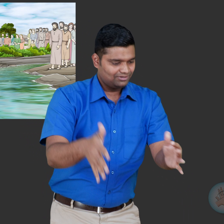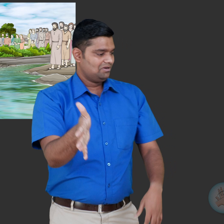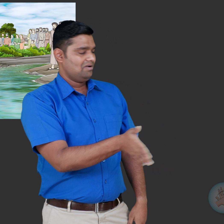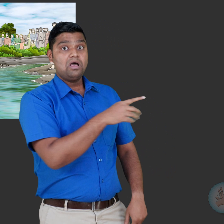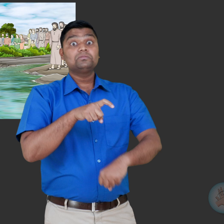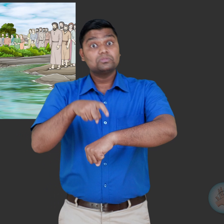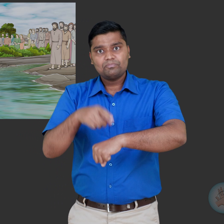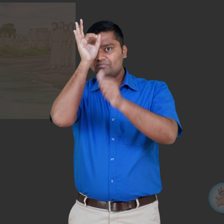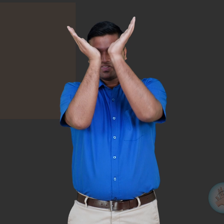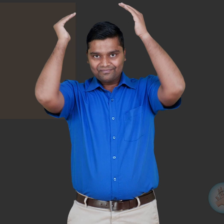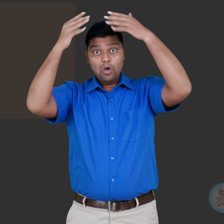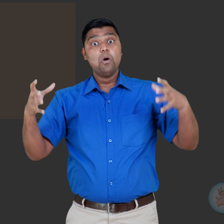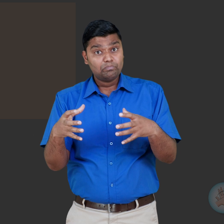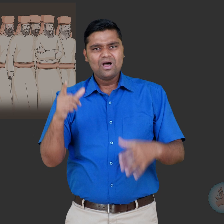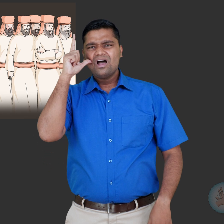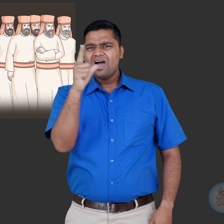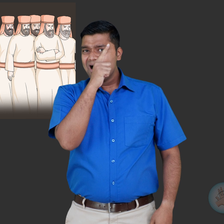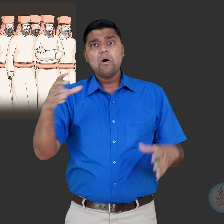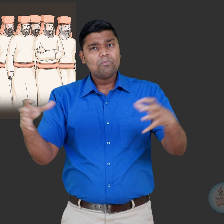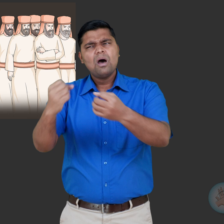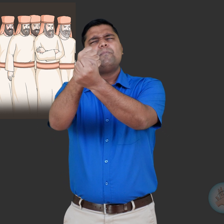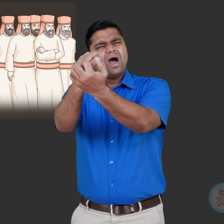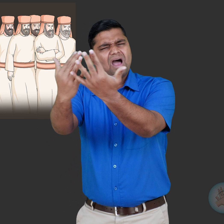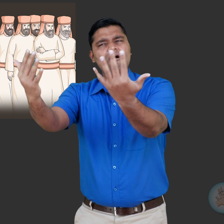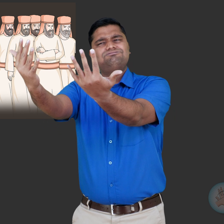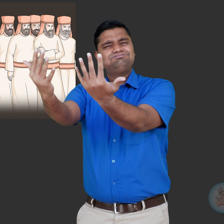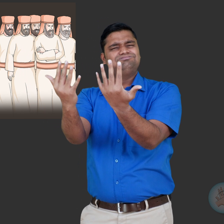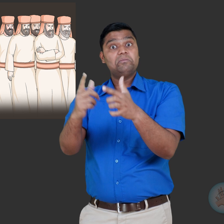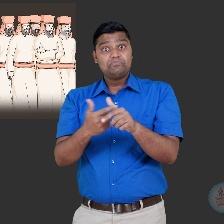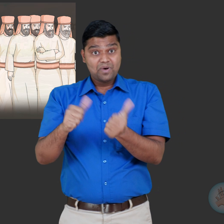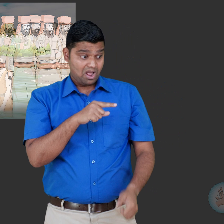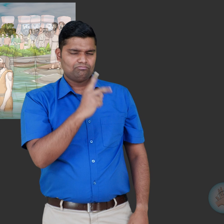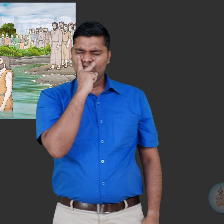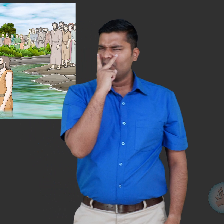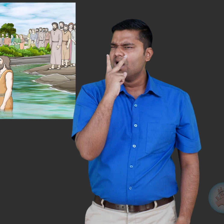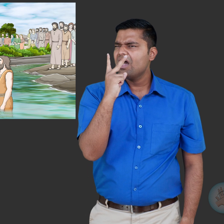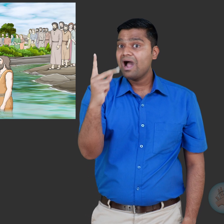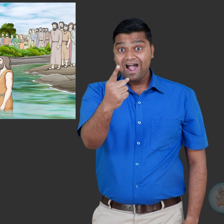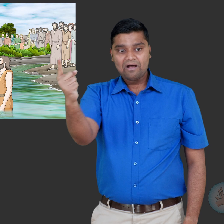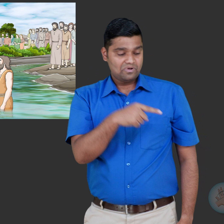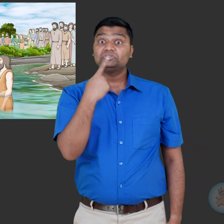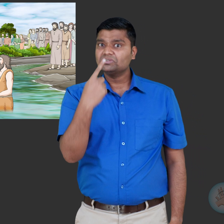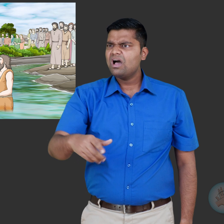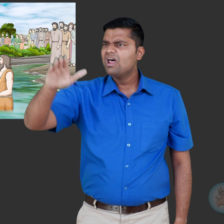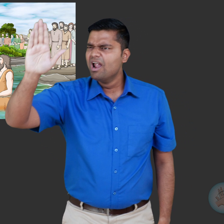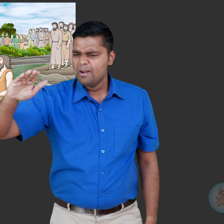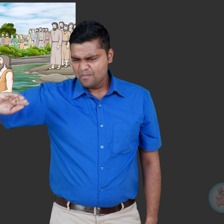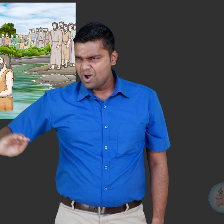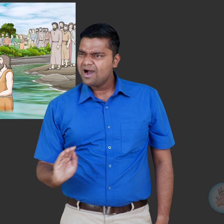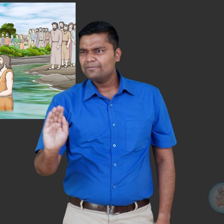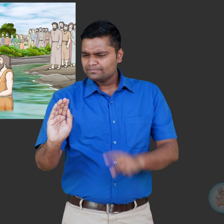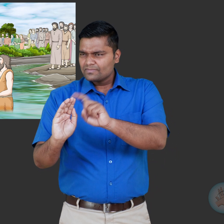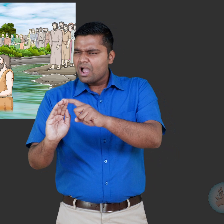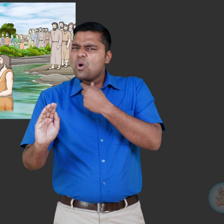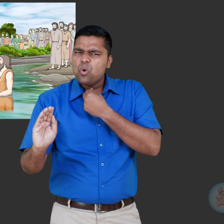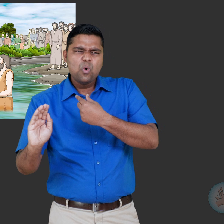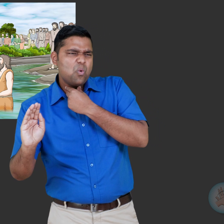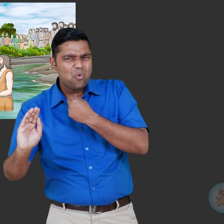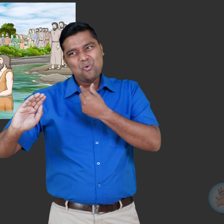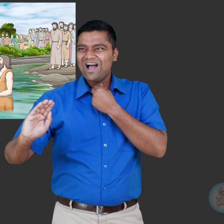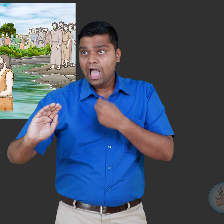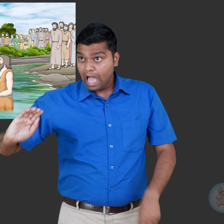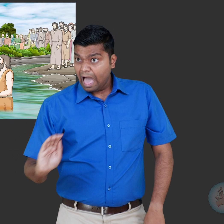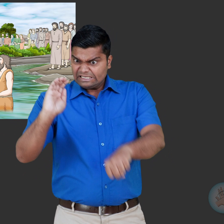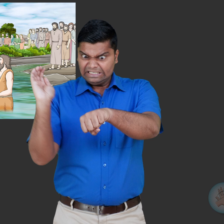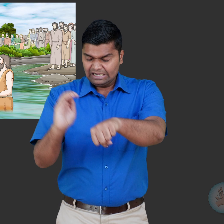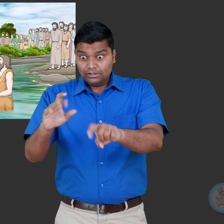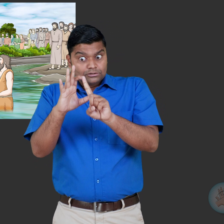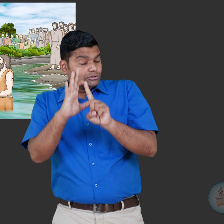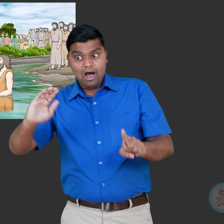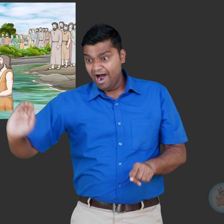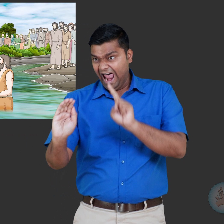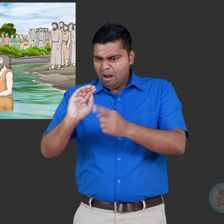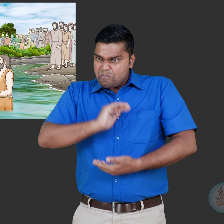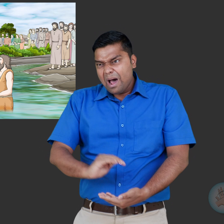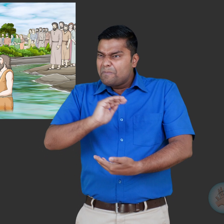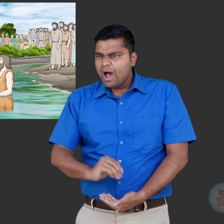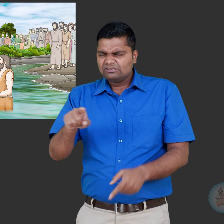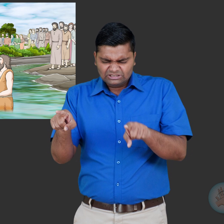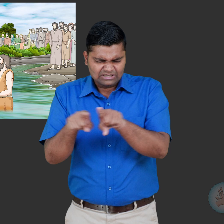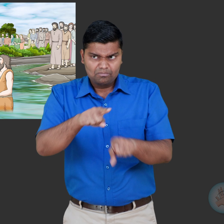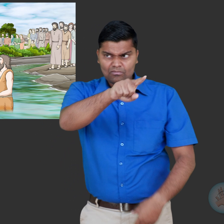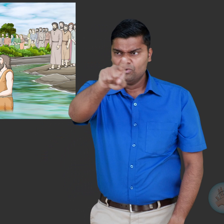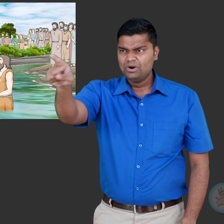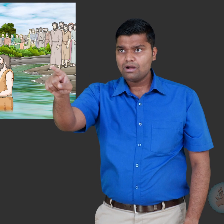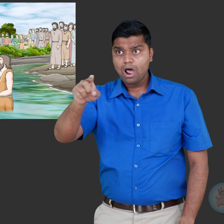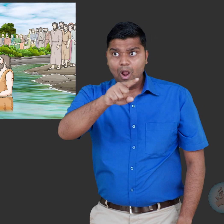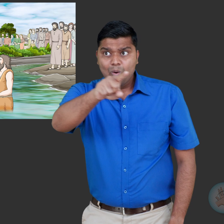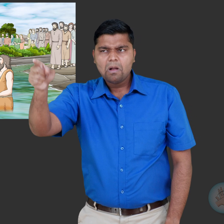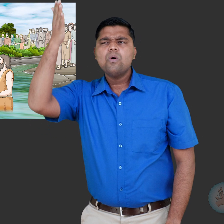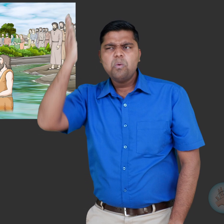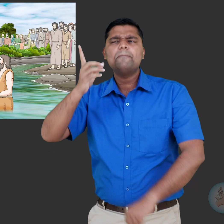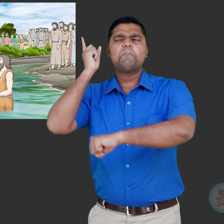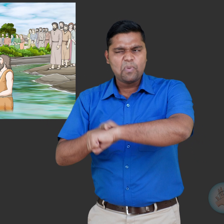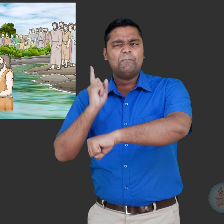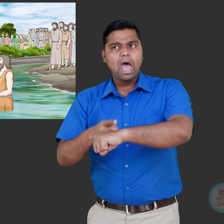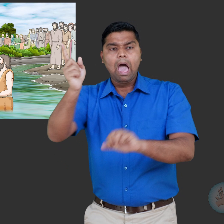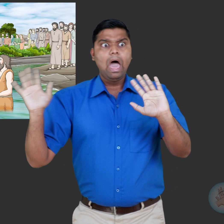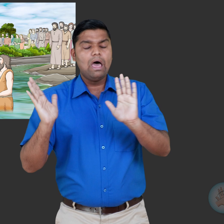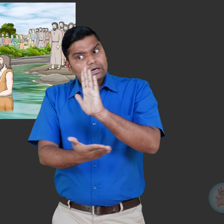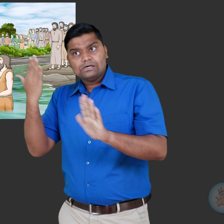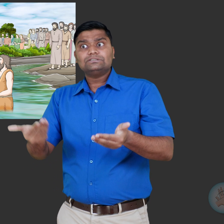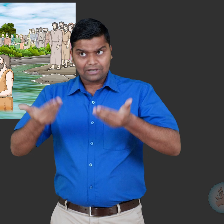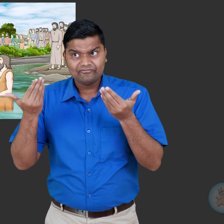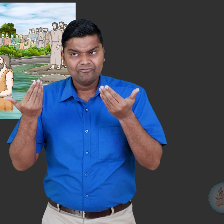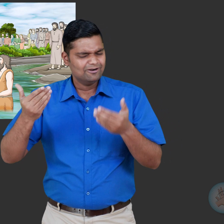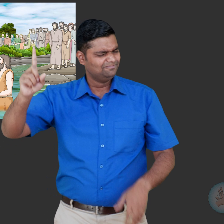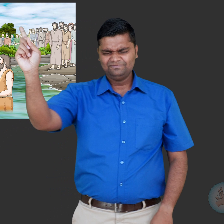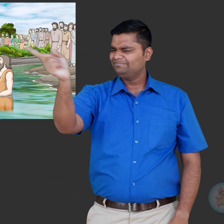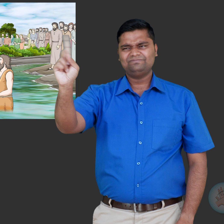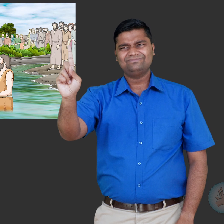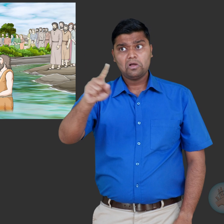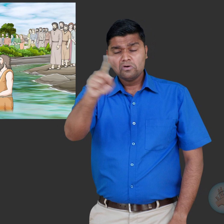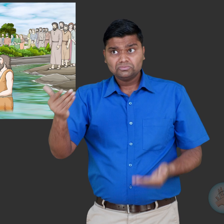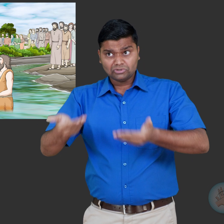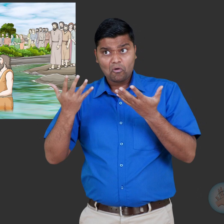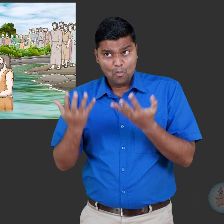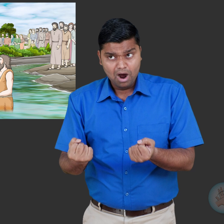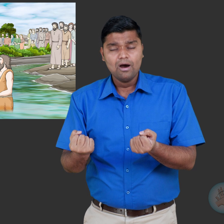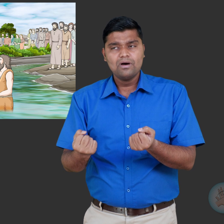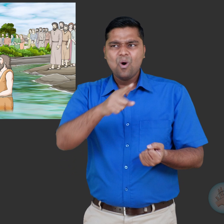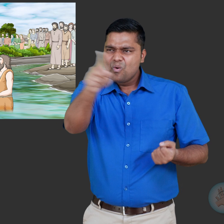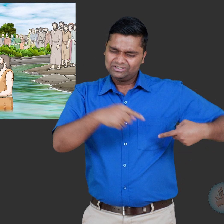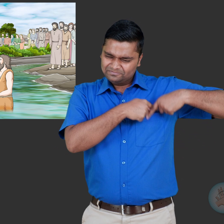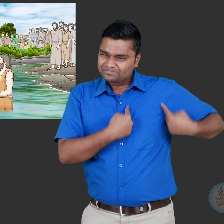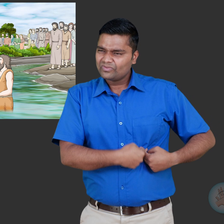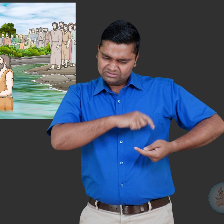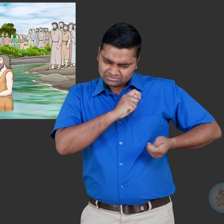But when John saw many of the Pharisees and Sadducees coming to his place of baptism, he said to them, “You brood of vipers, who warned you to flee from the coming wrath?